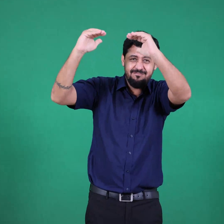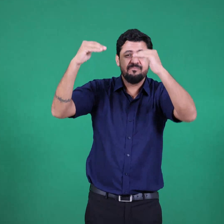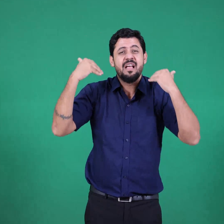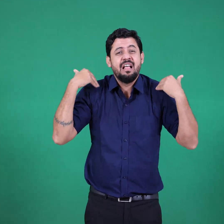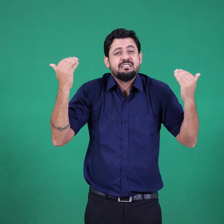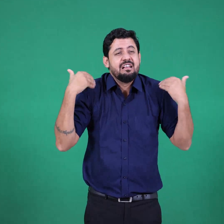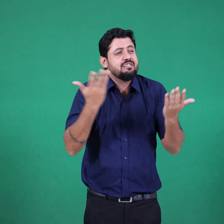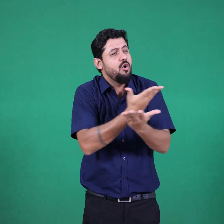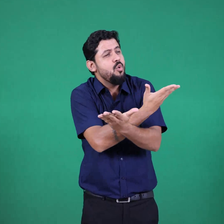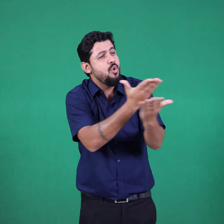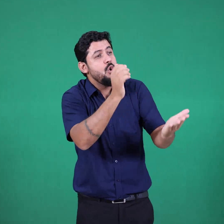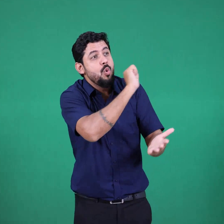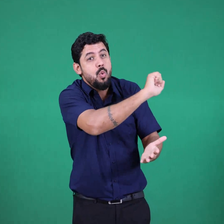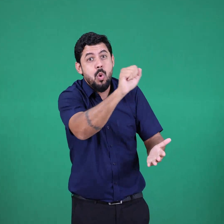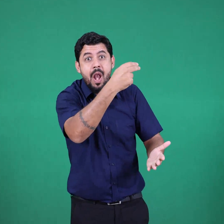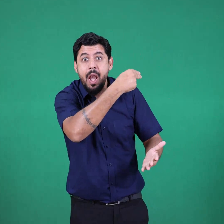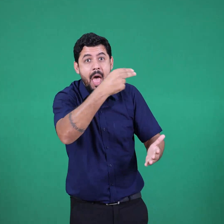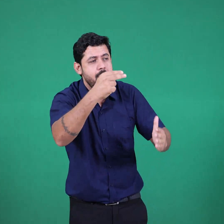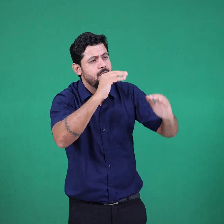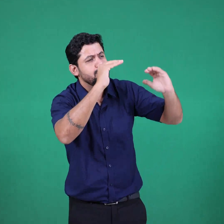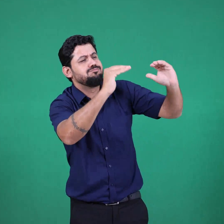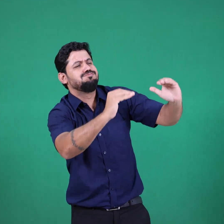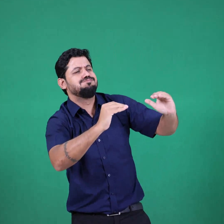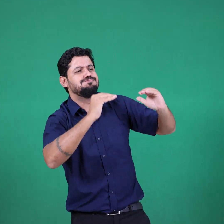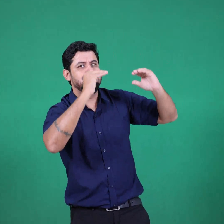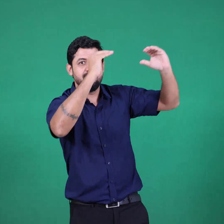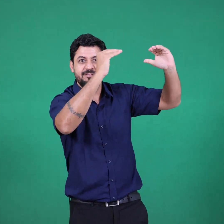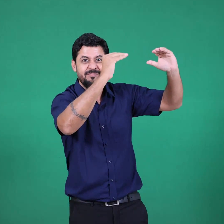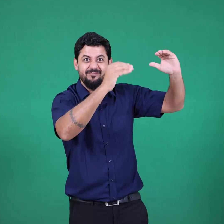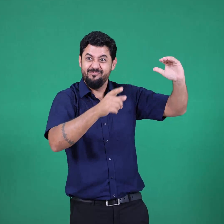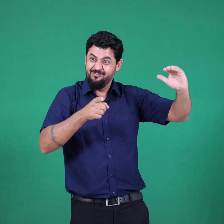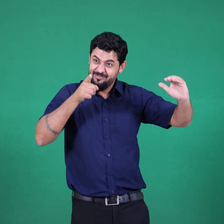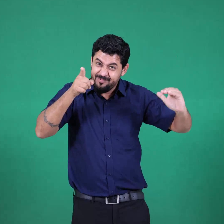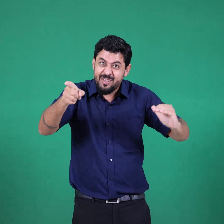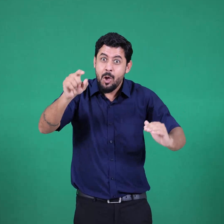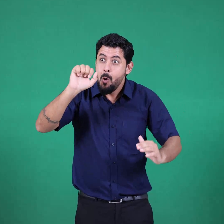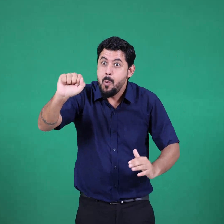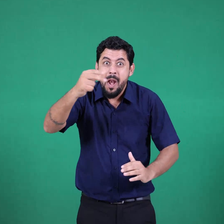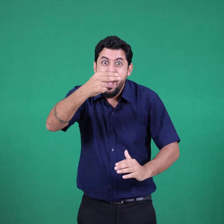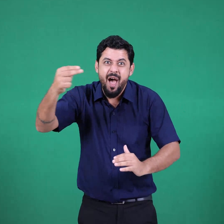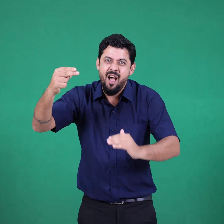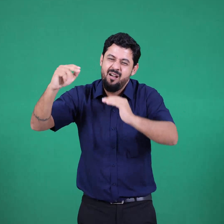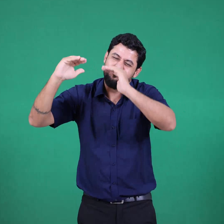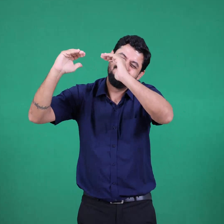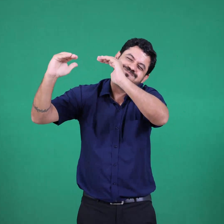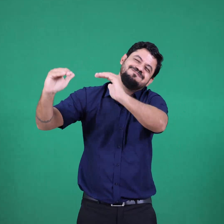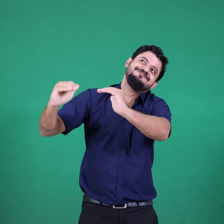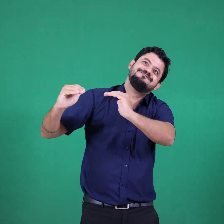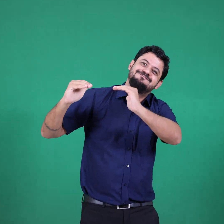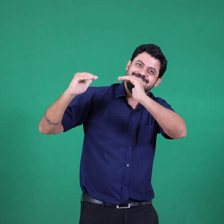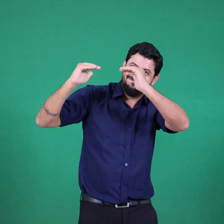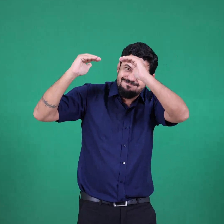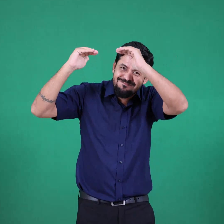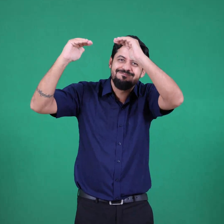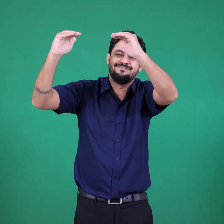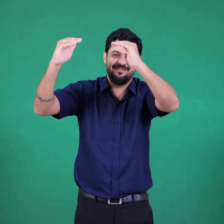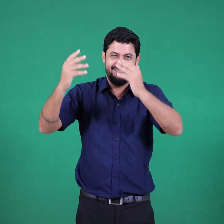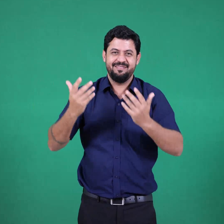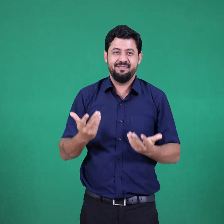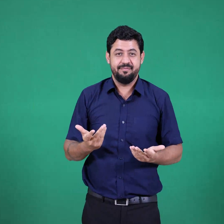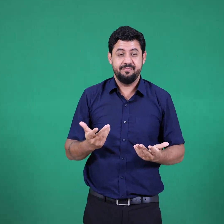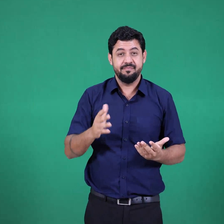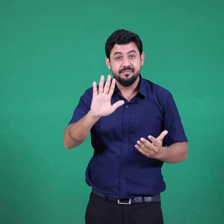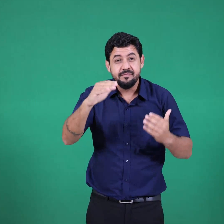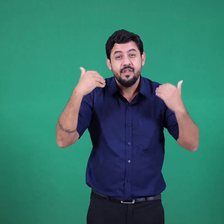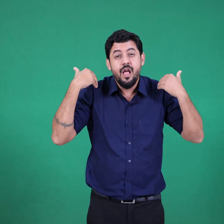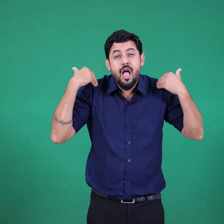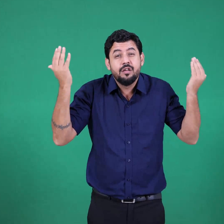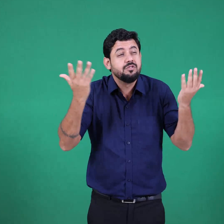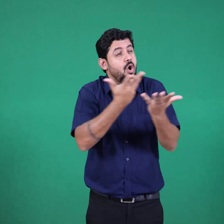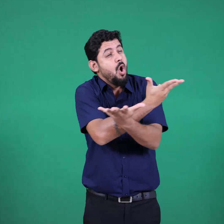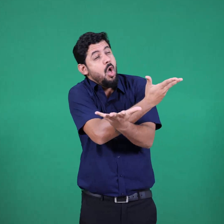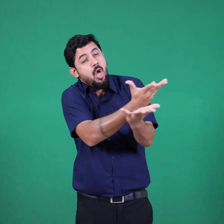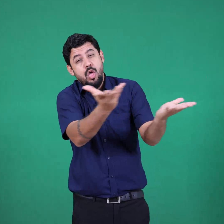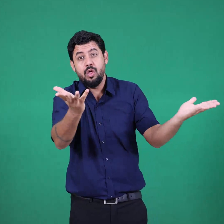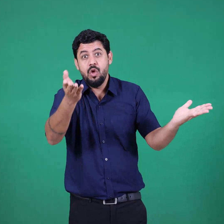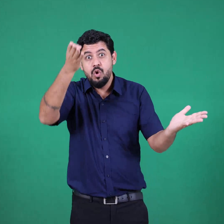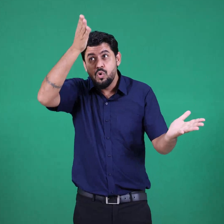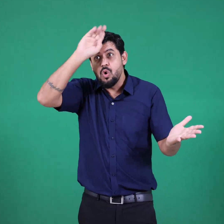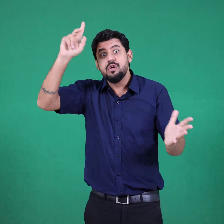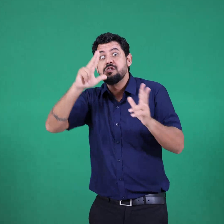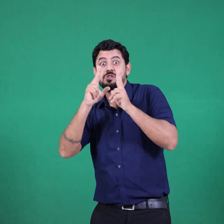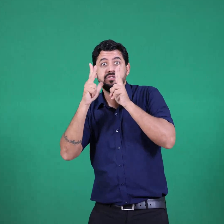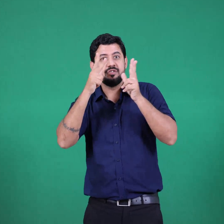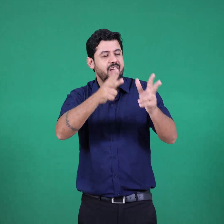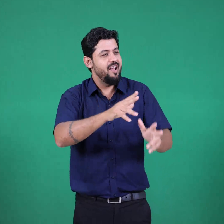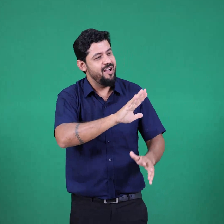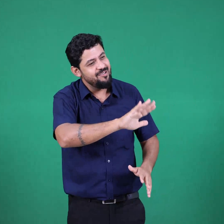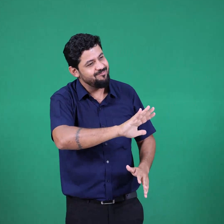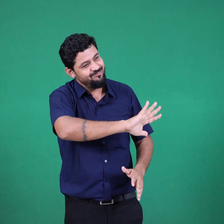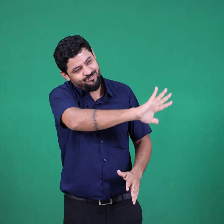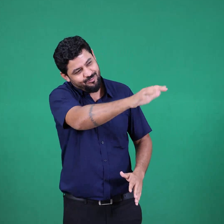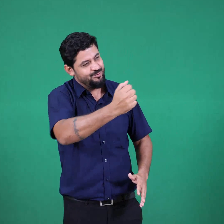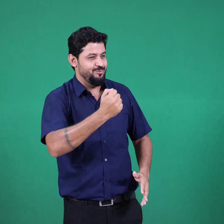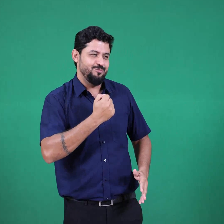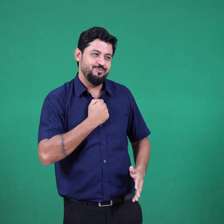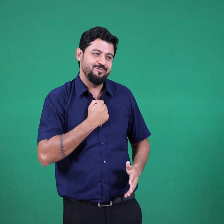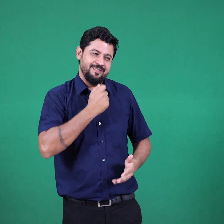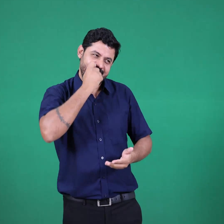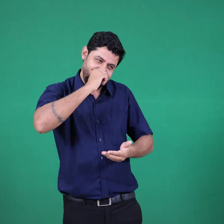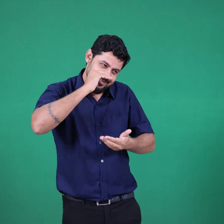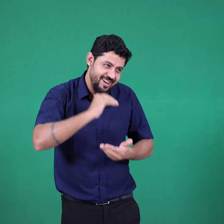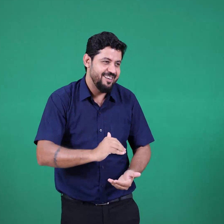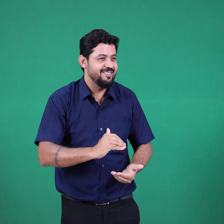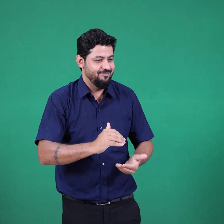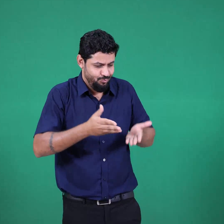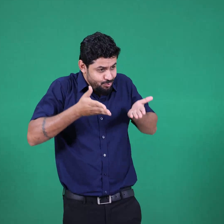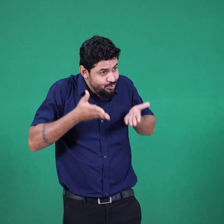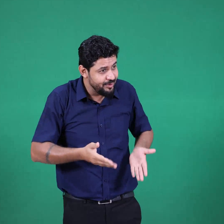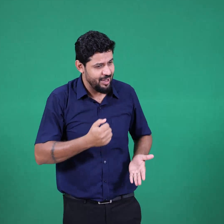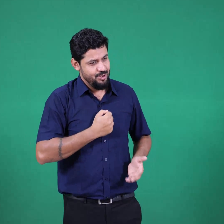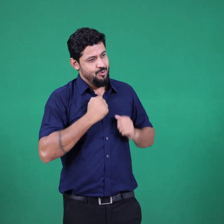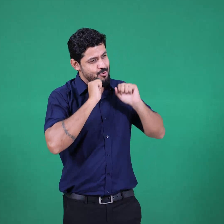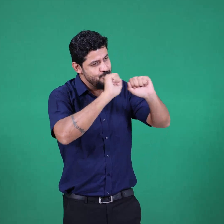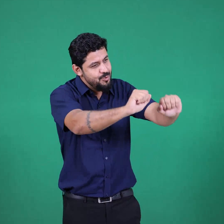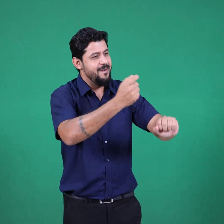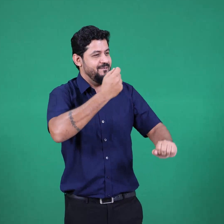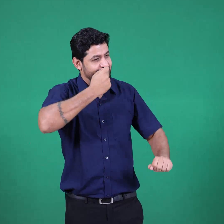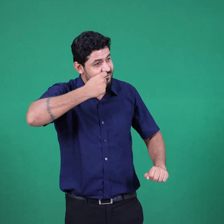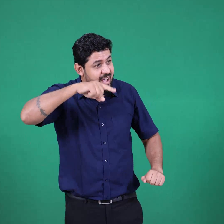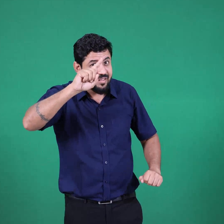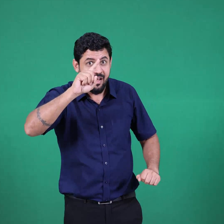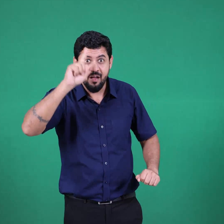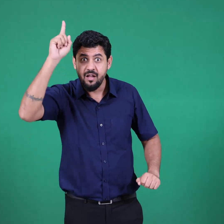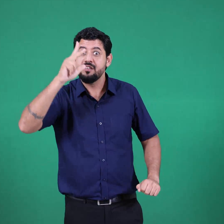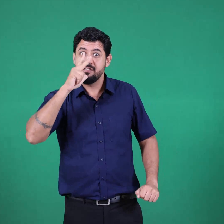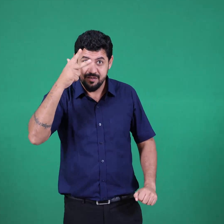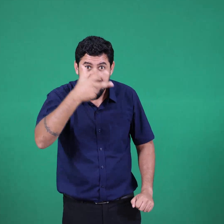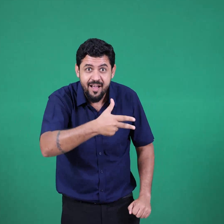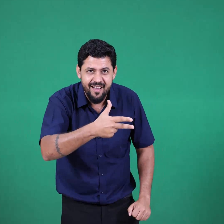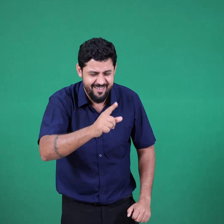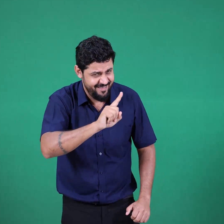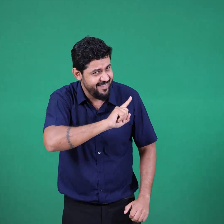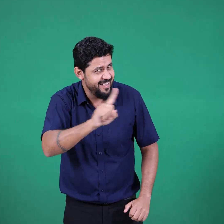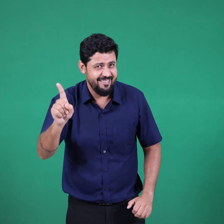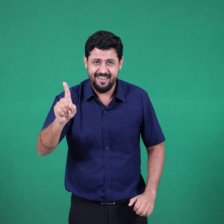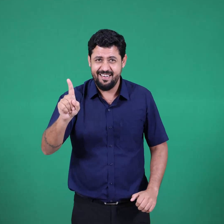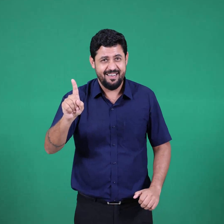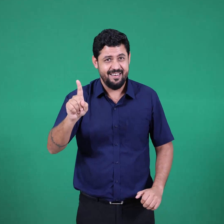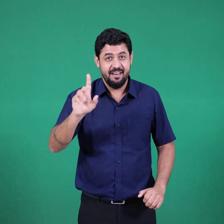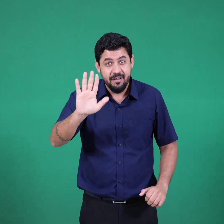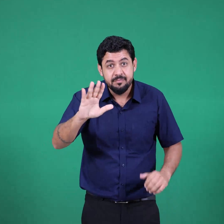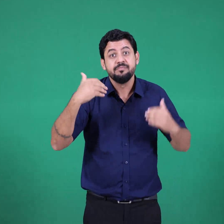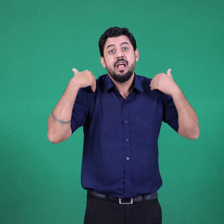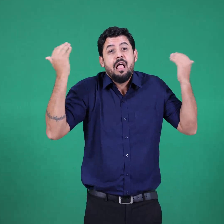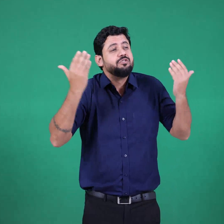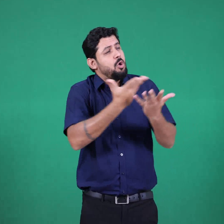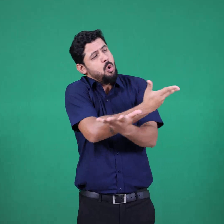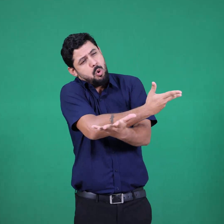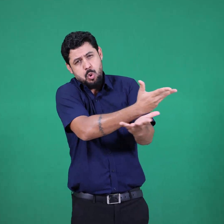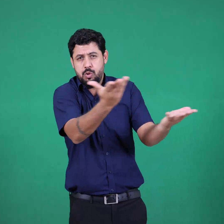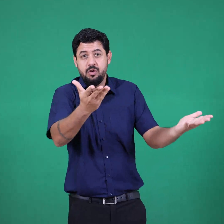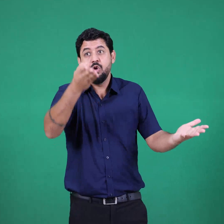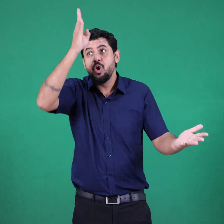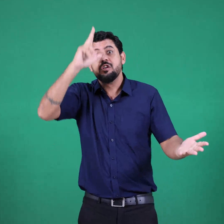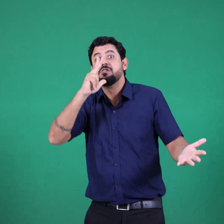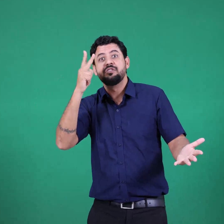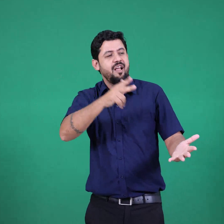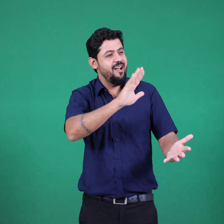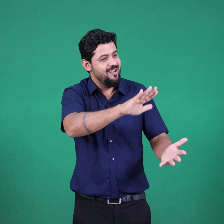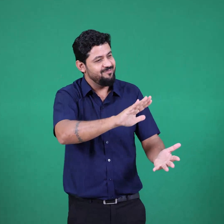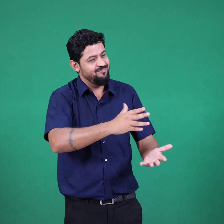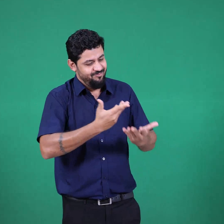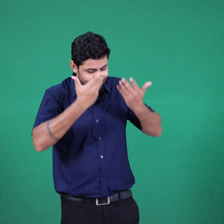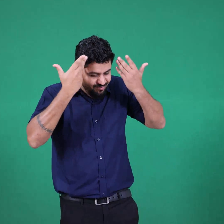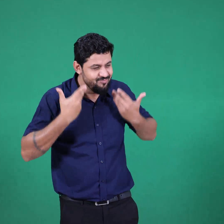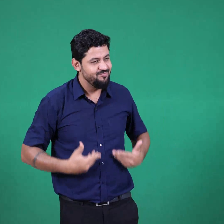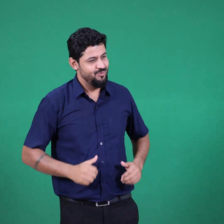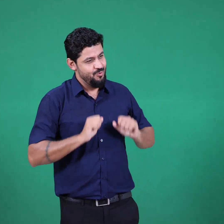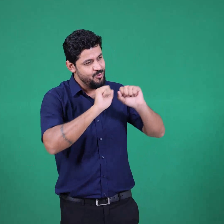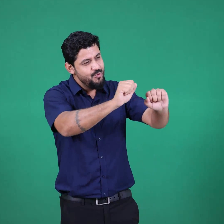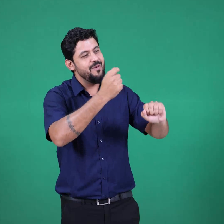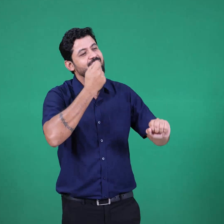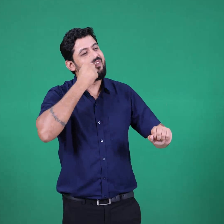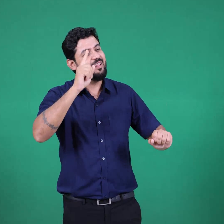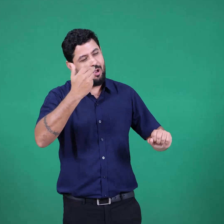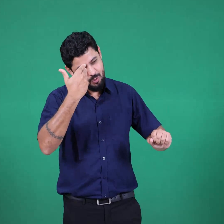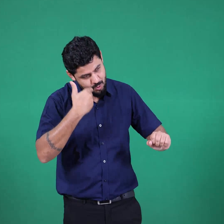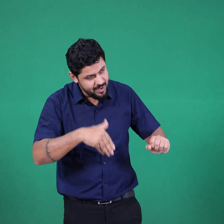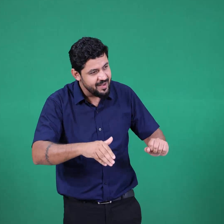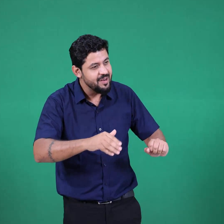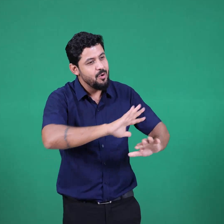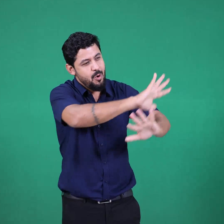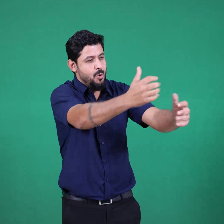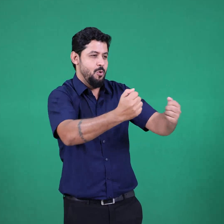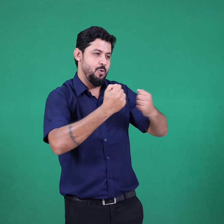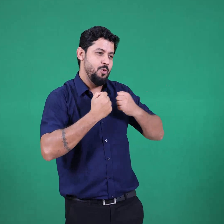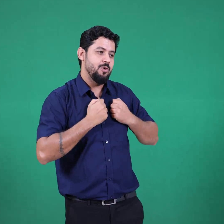For to which of the angels did God ever say: "You are My Son; today I have become Your Father"?